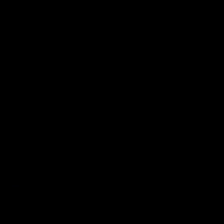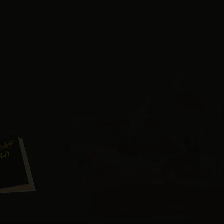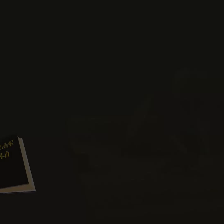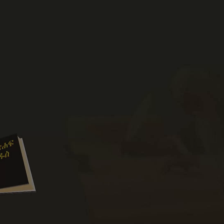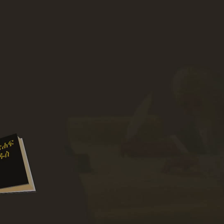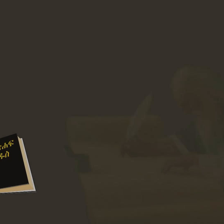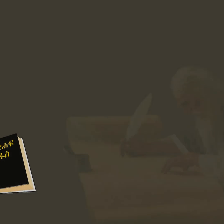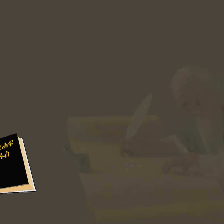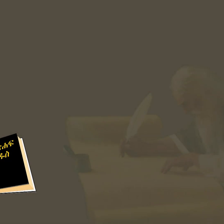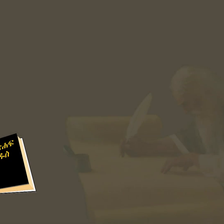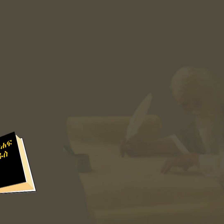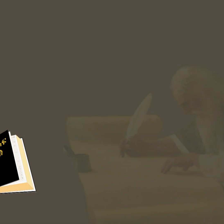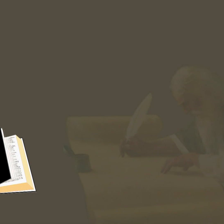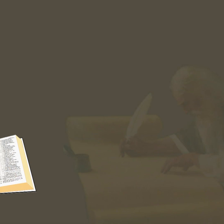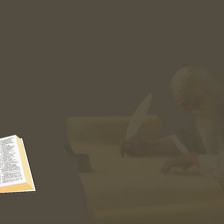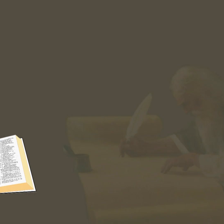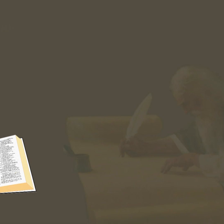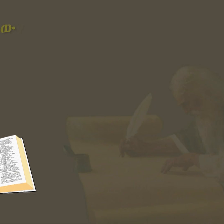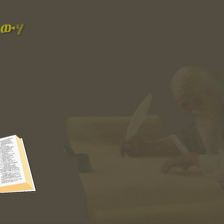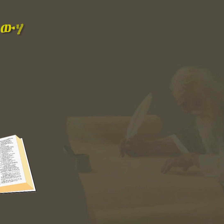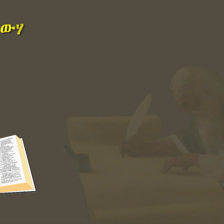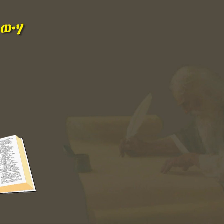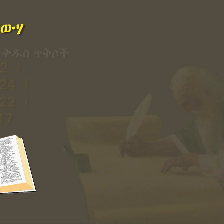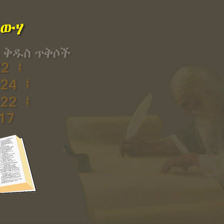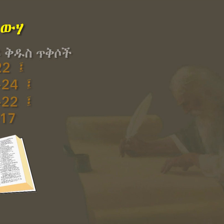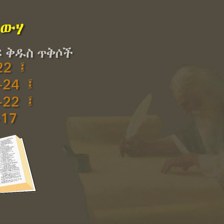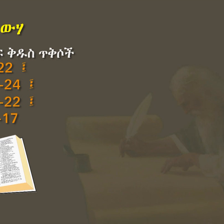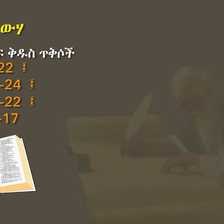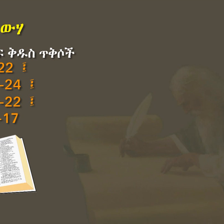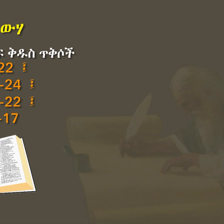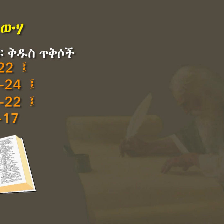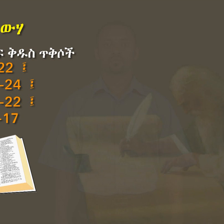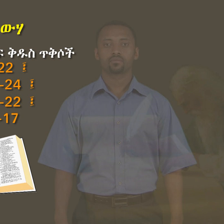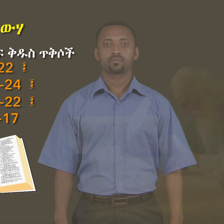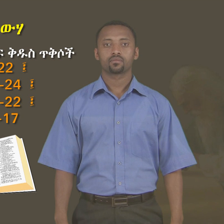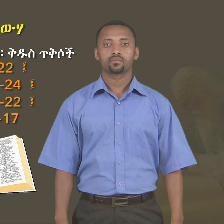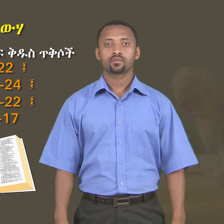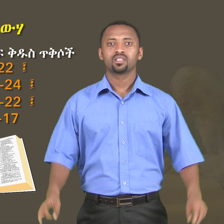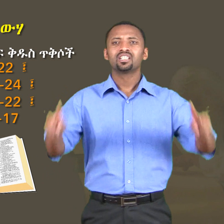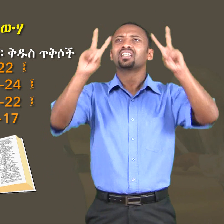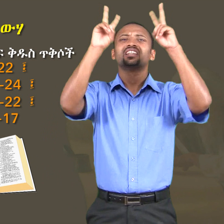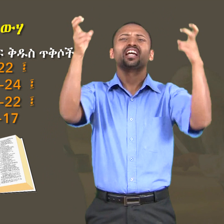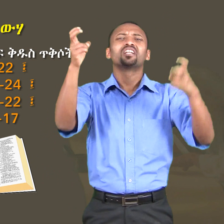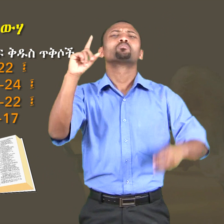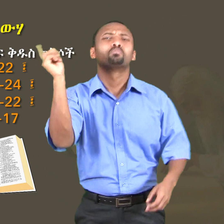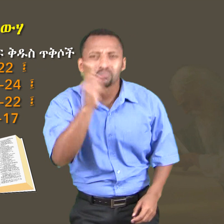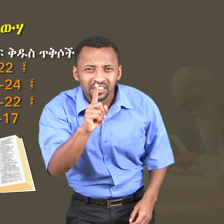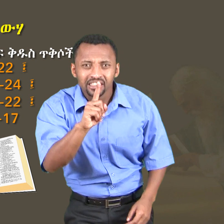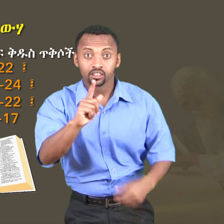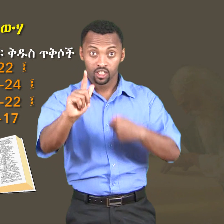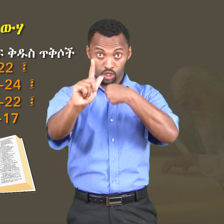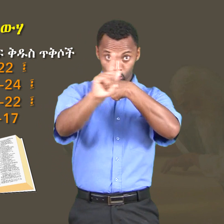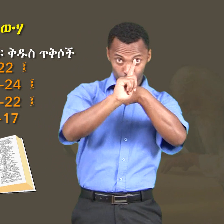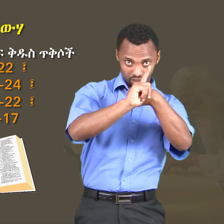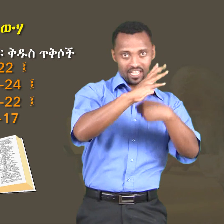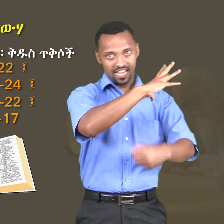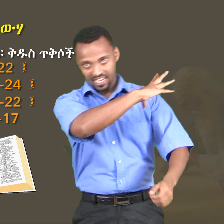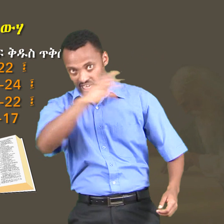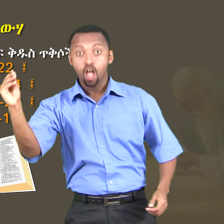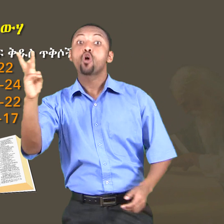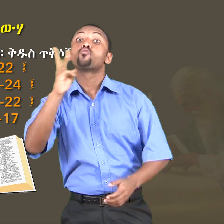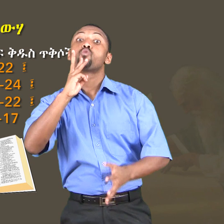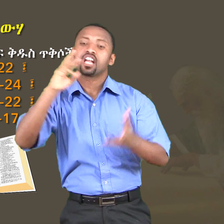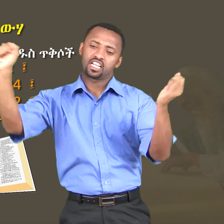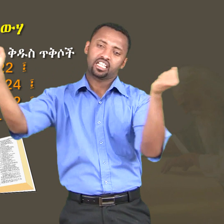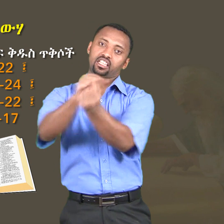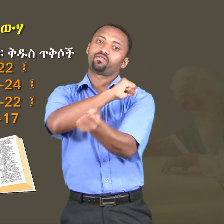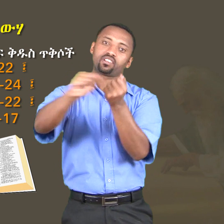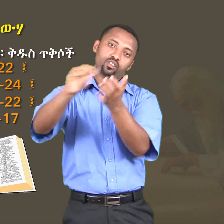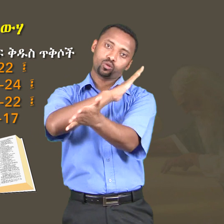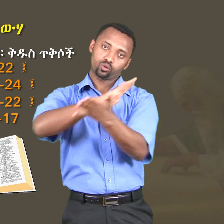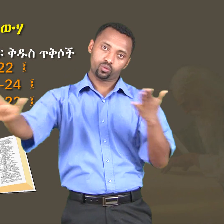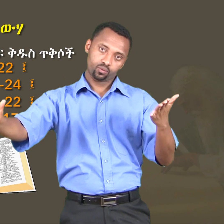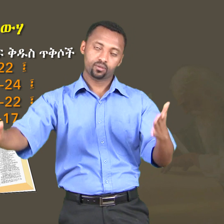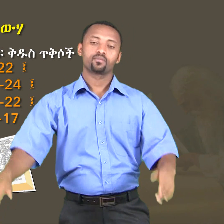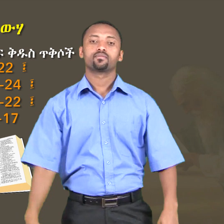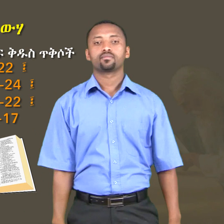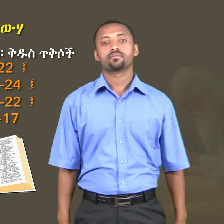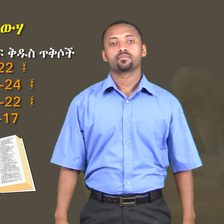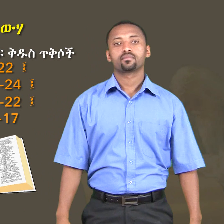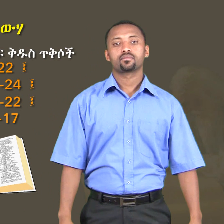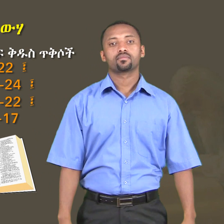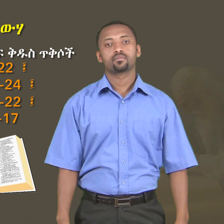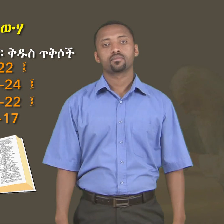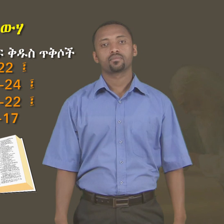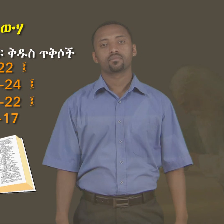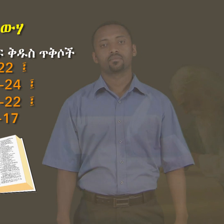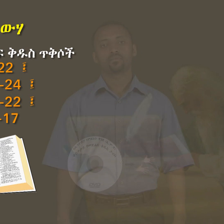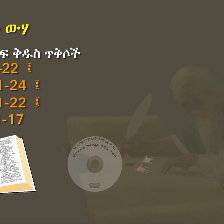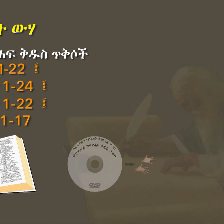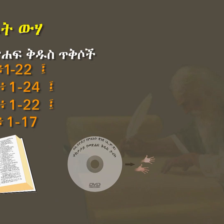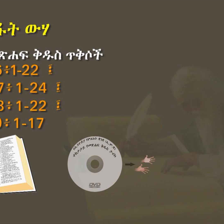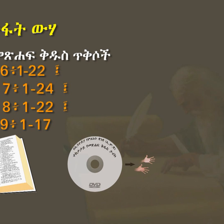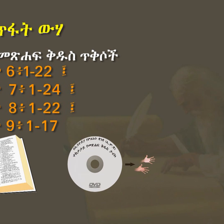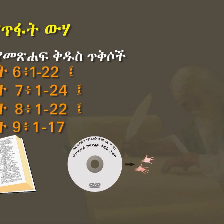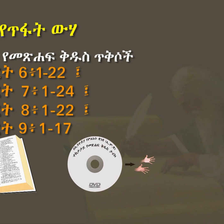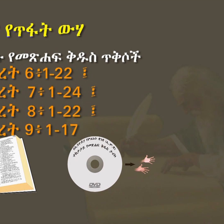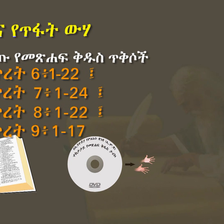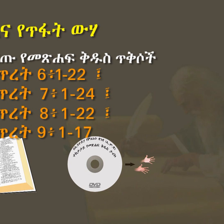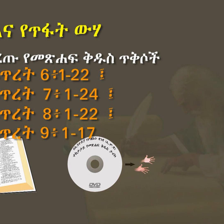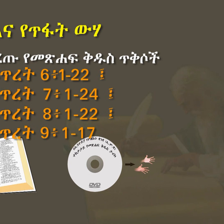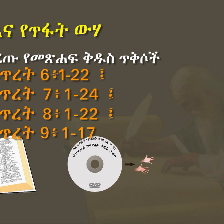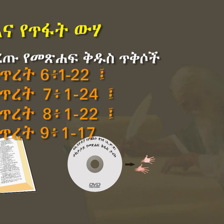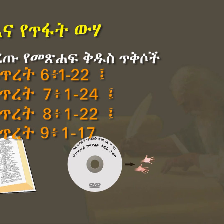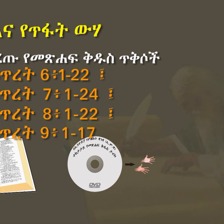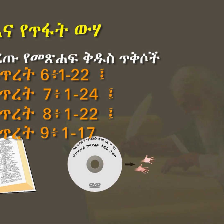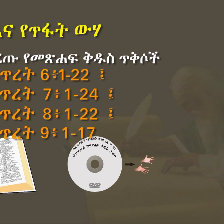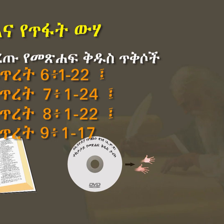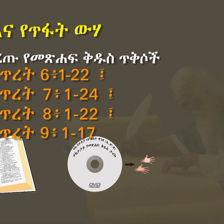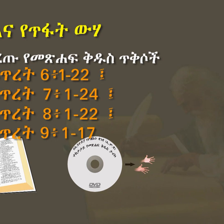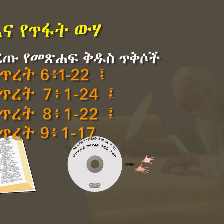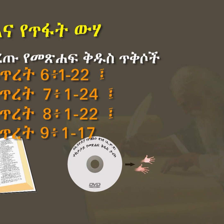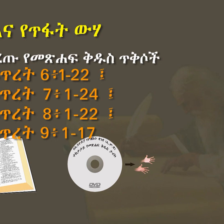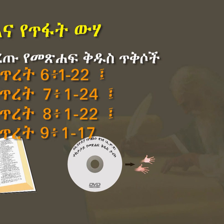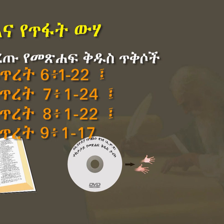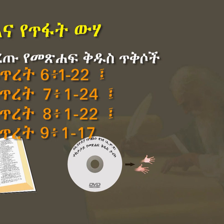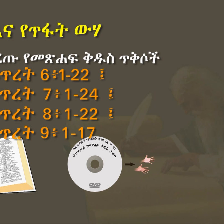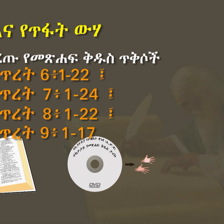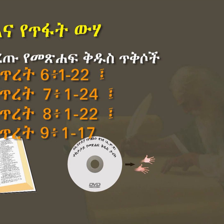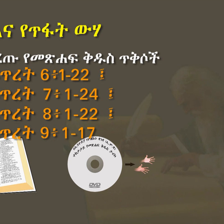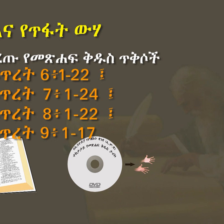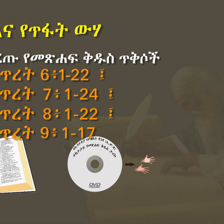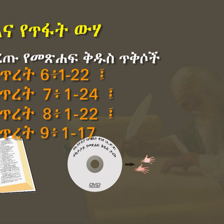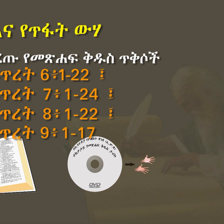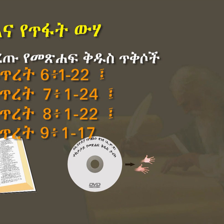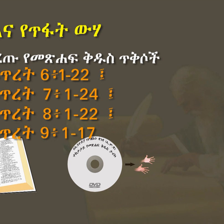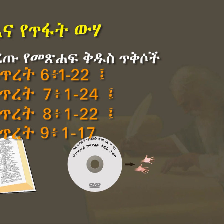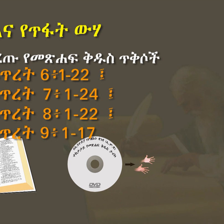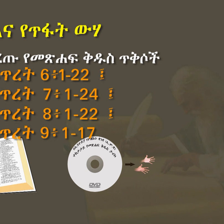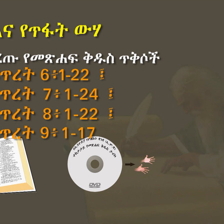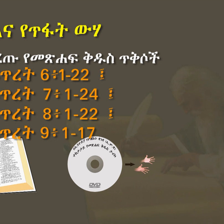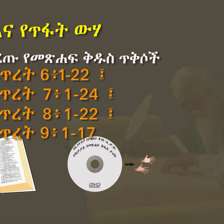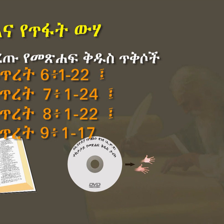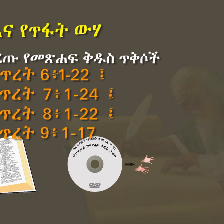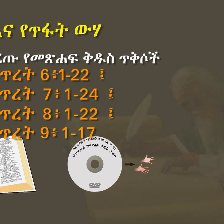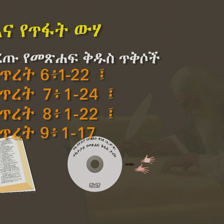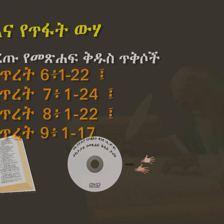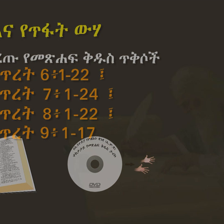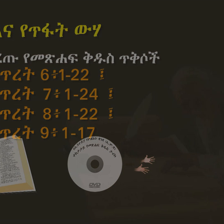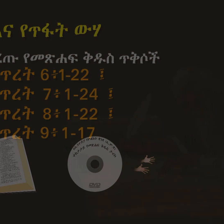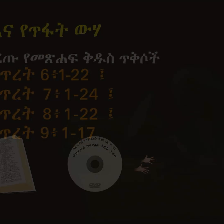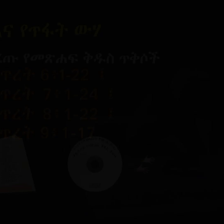Noah and the flood